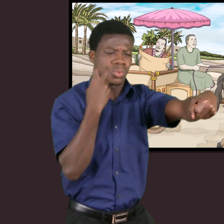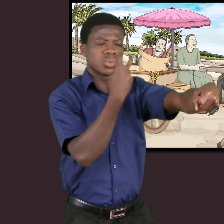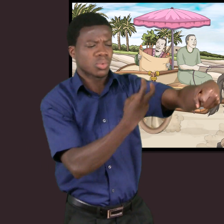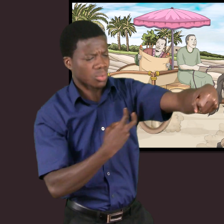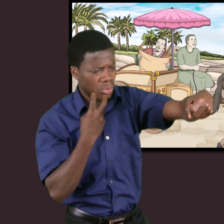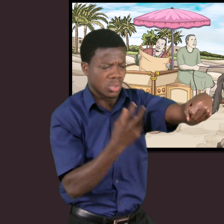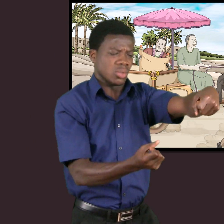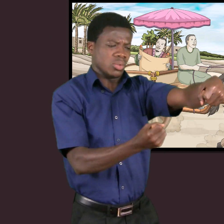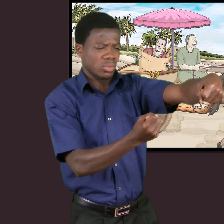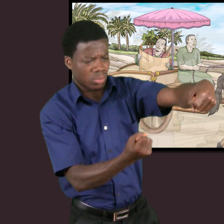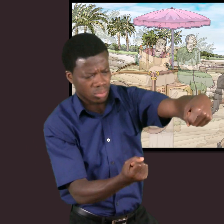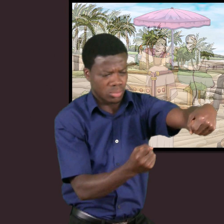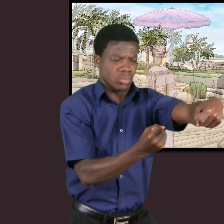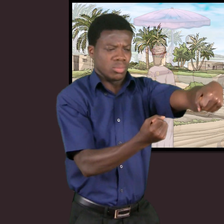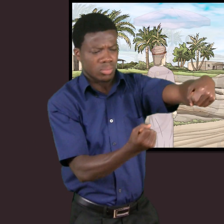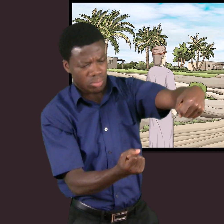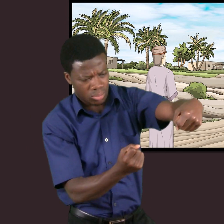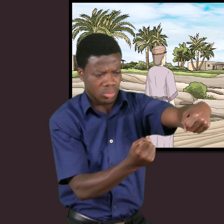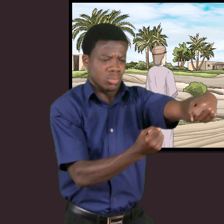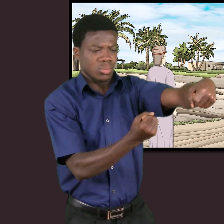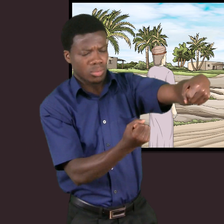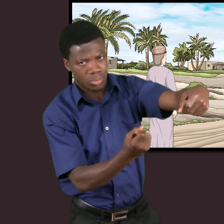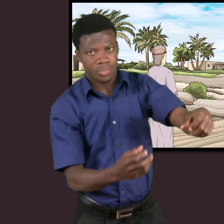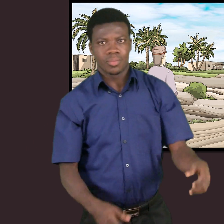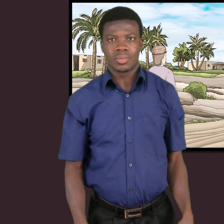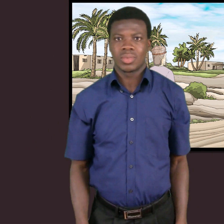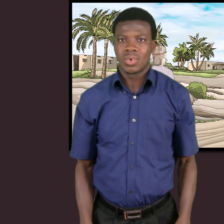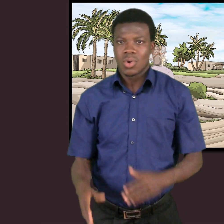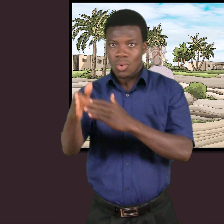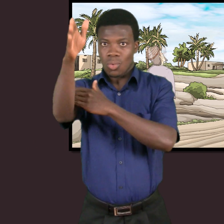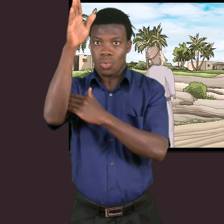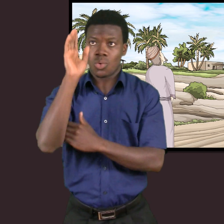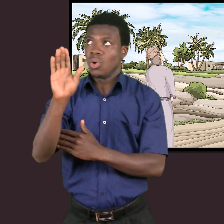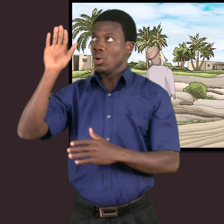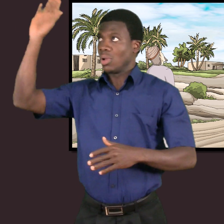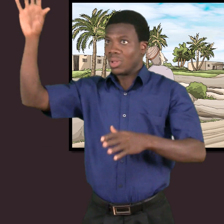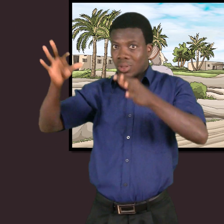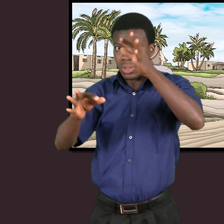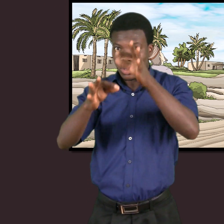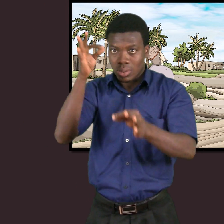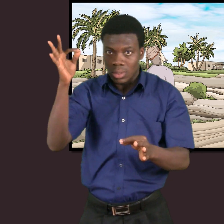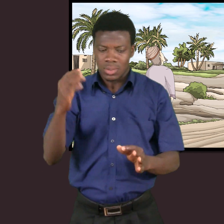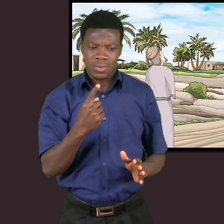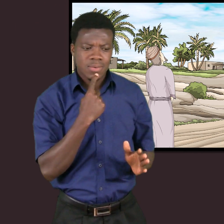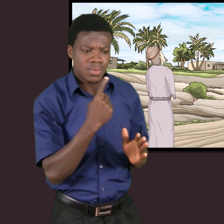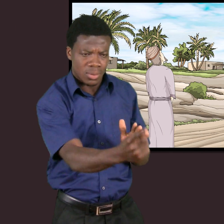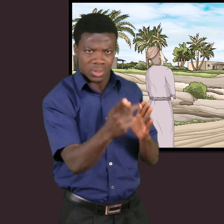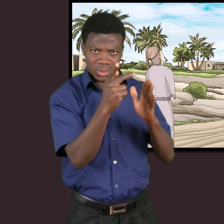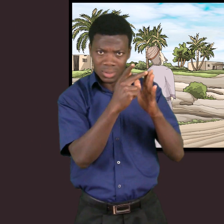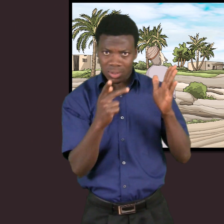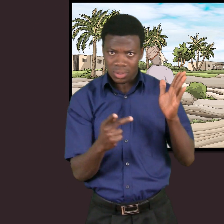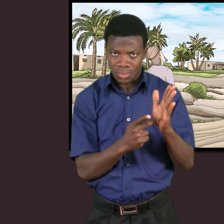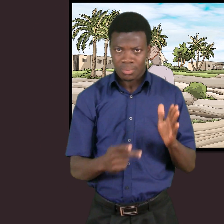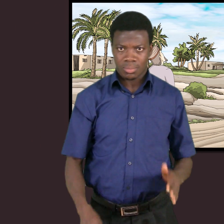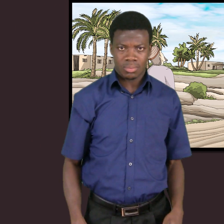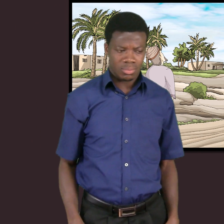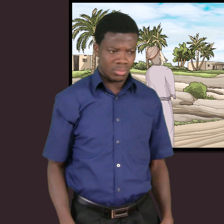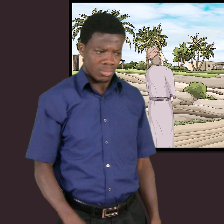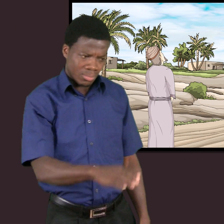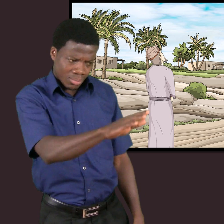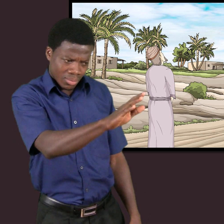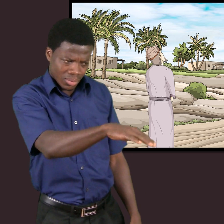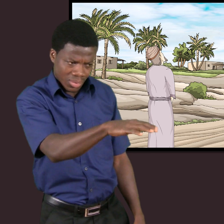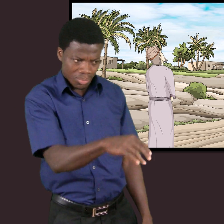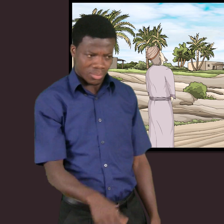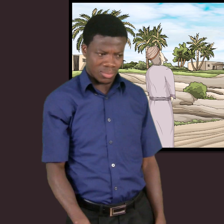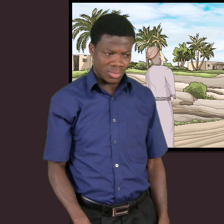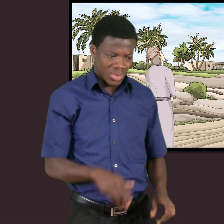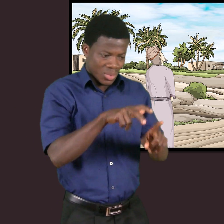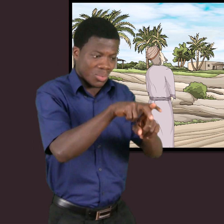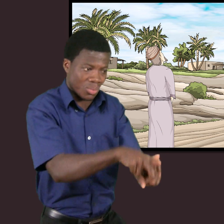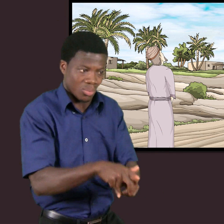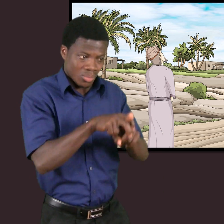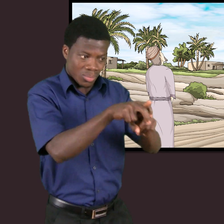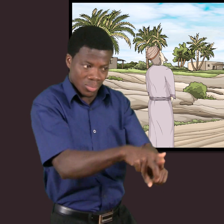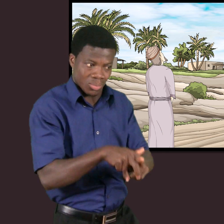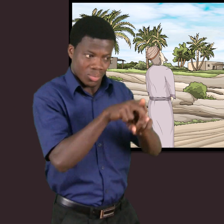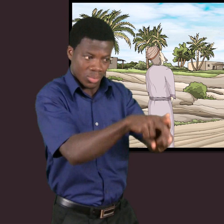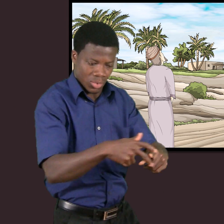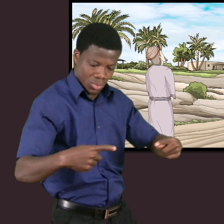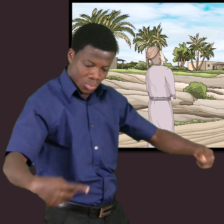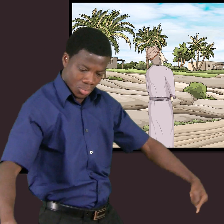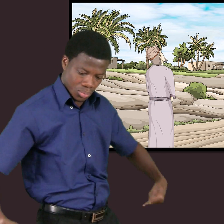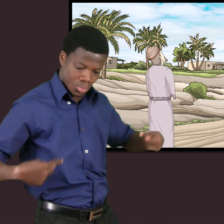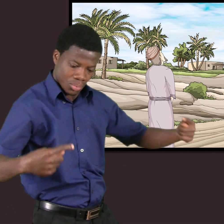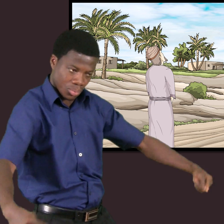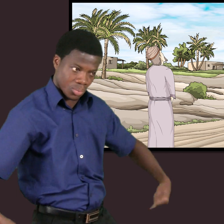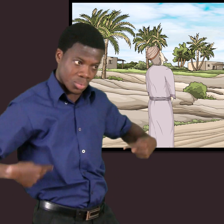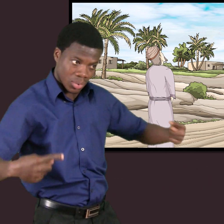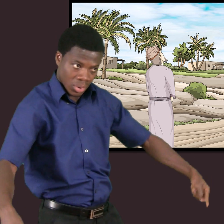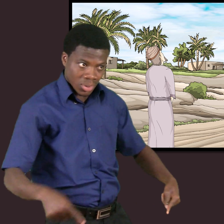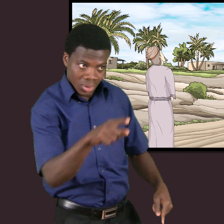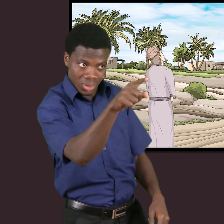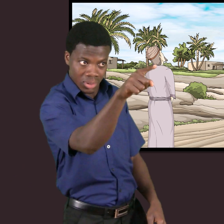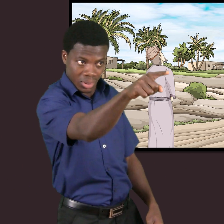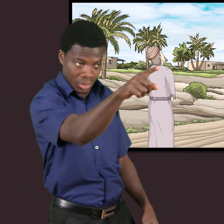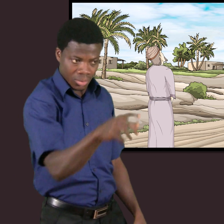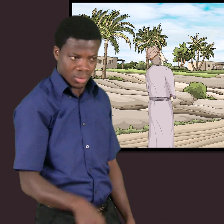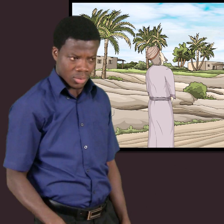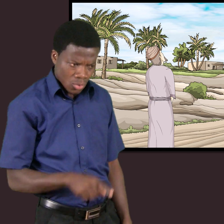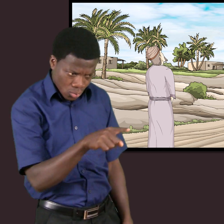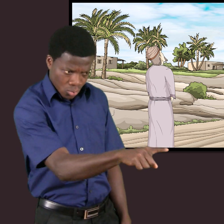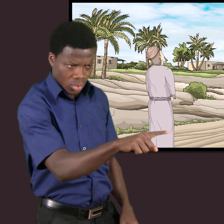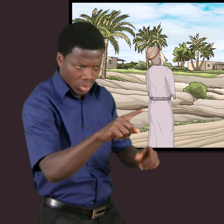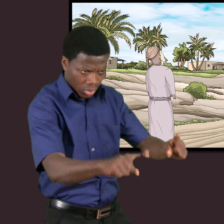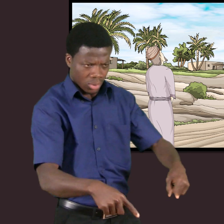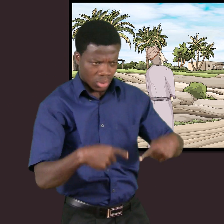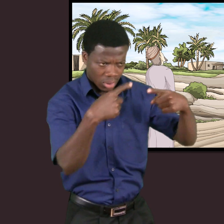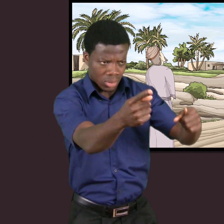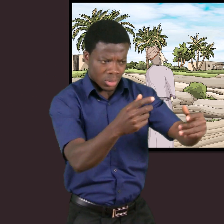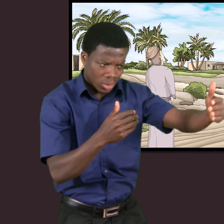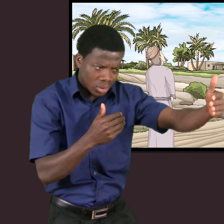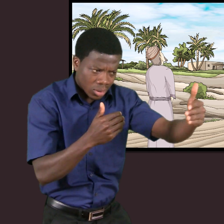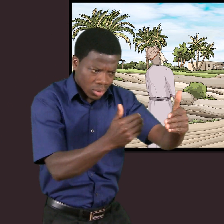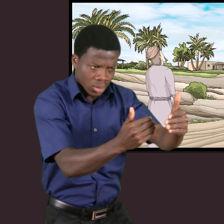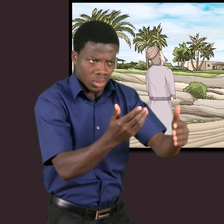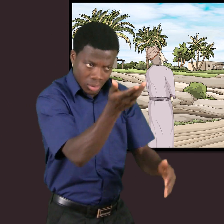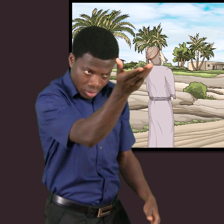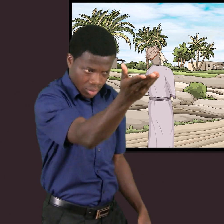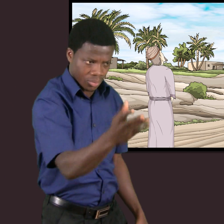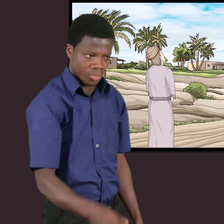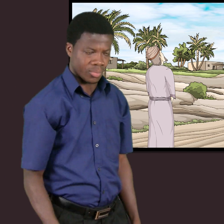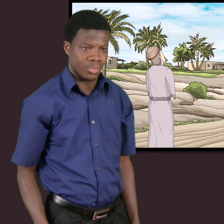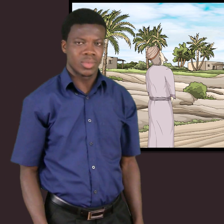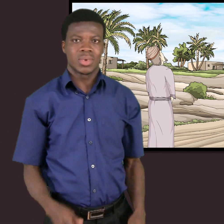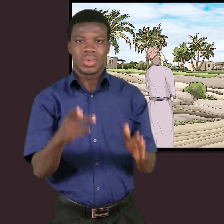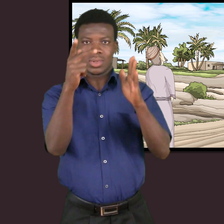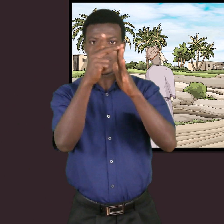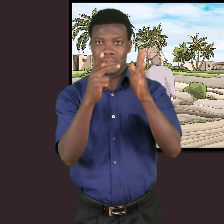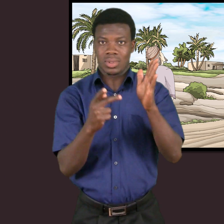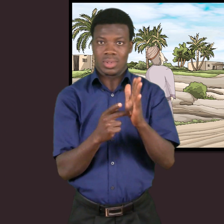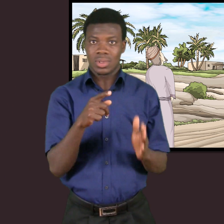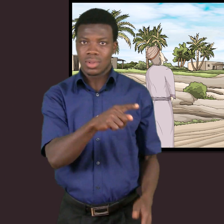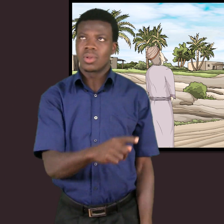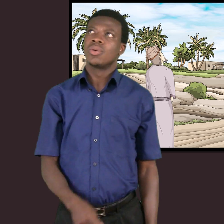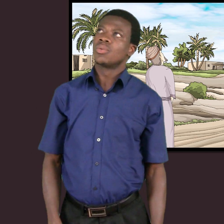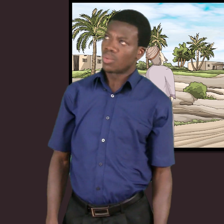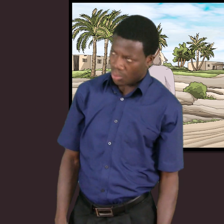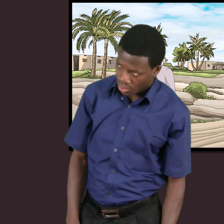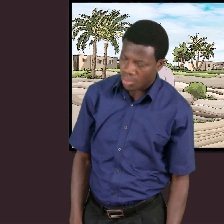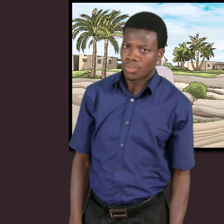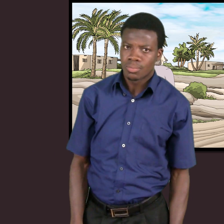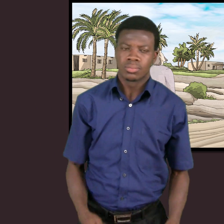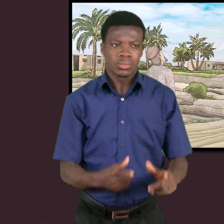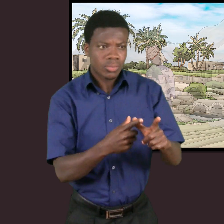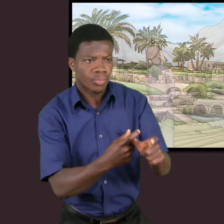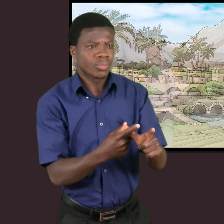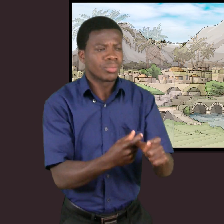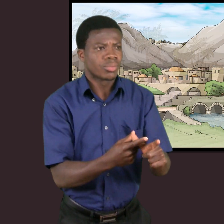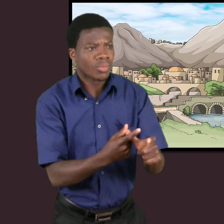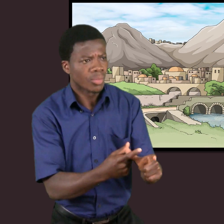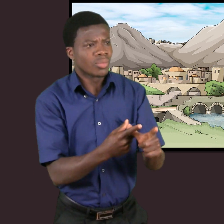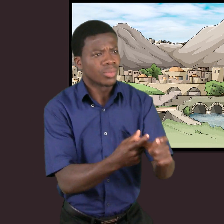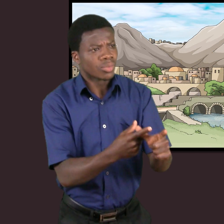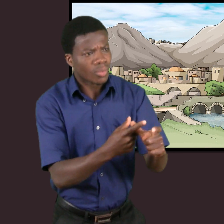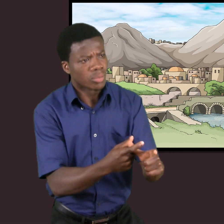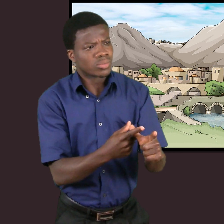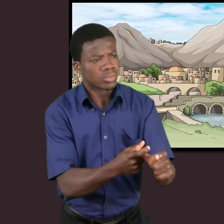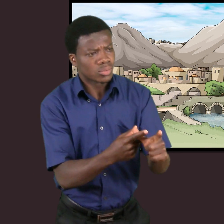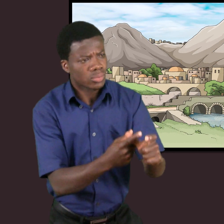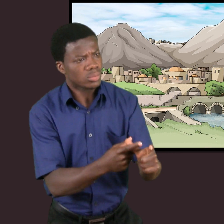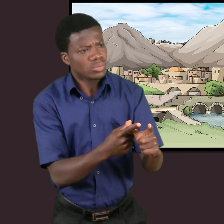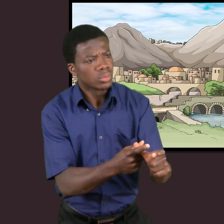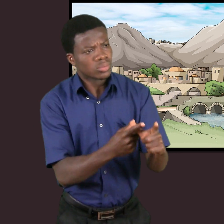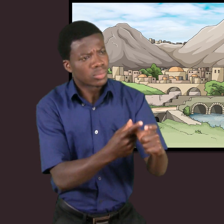The Spirit said to Philip, “Go over to that chariot and stay by it.”